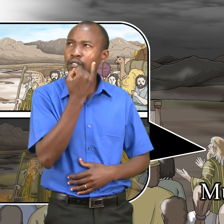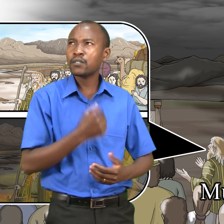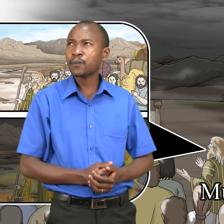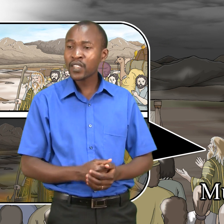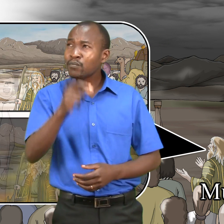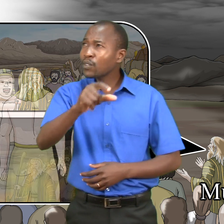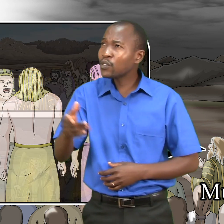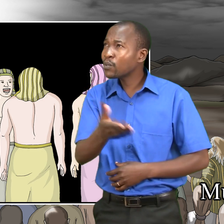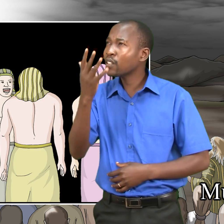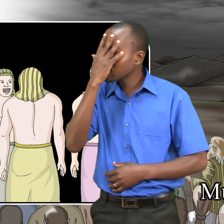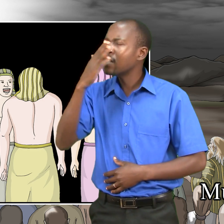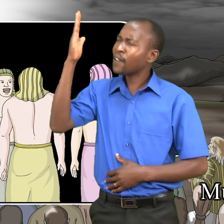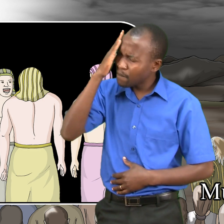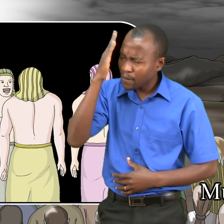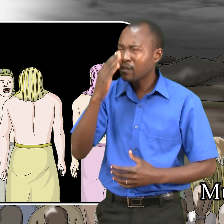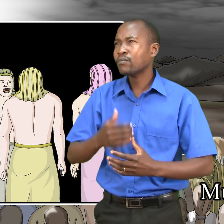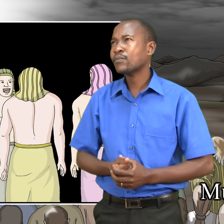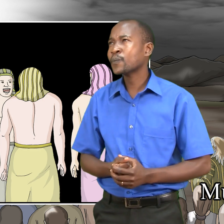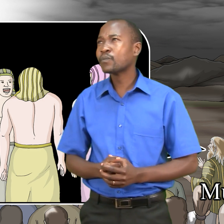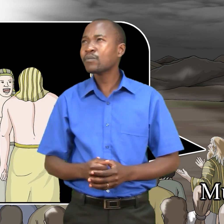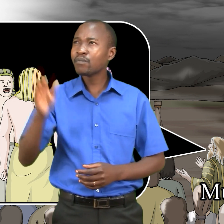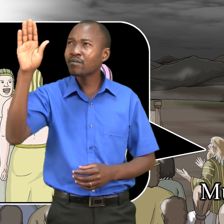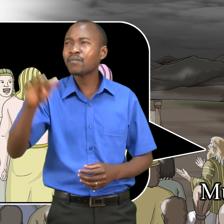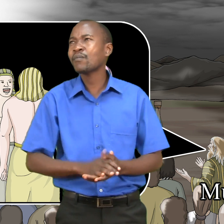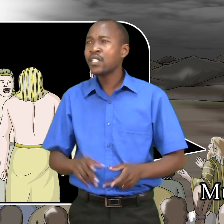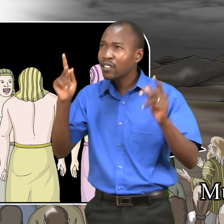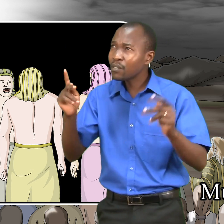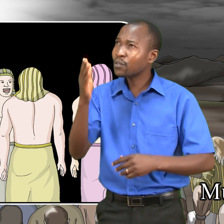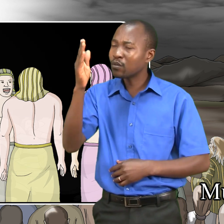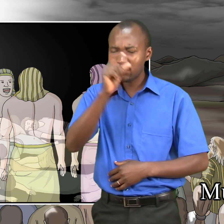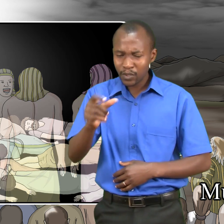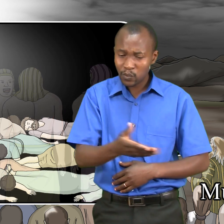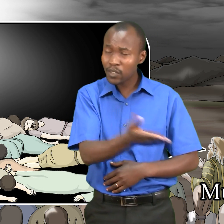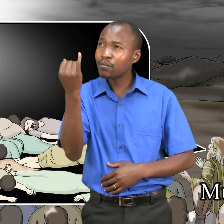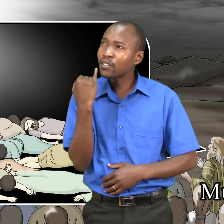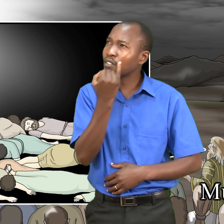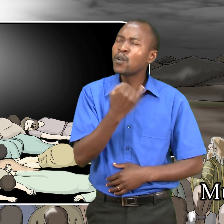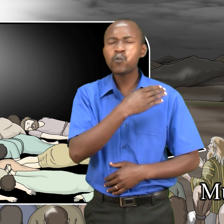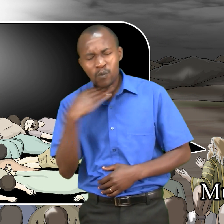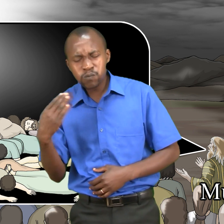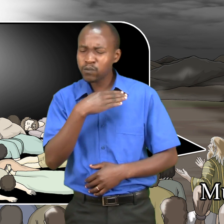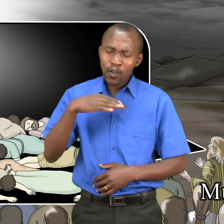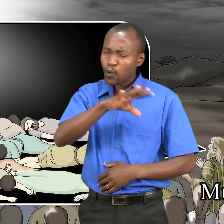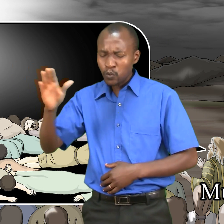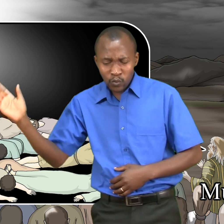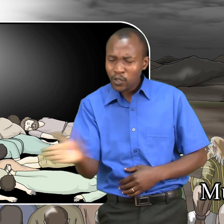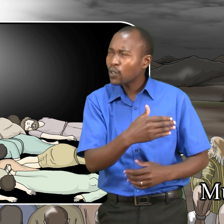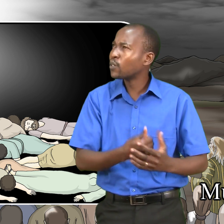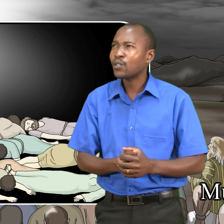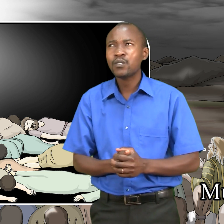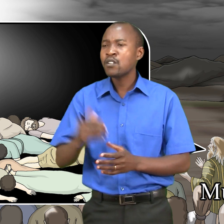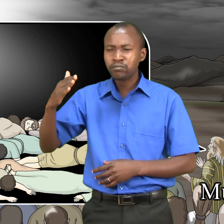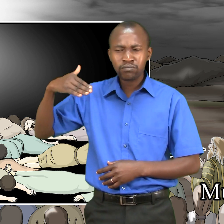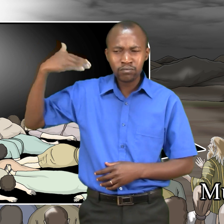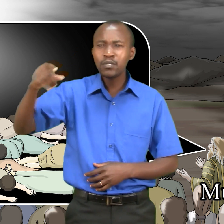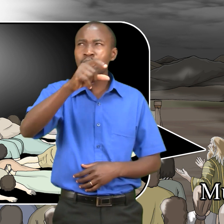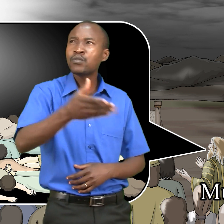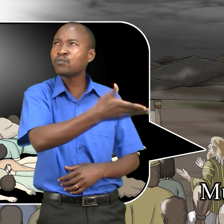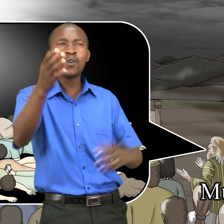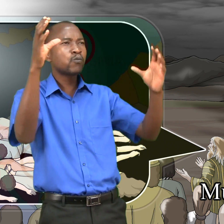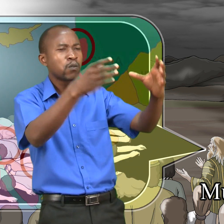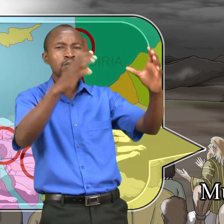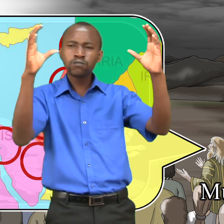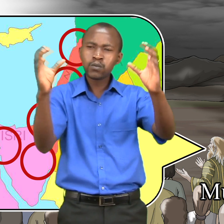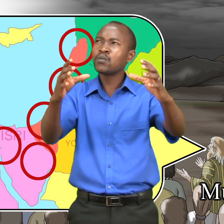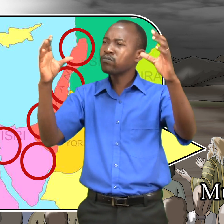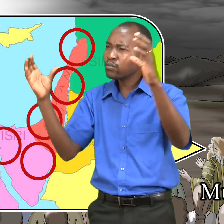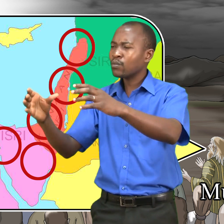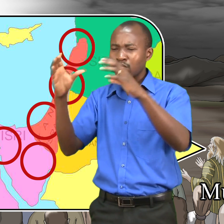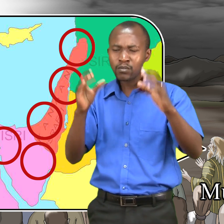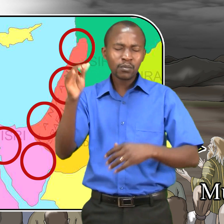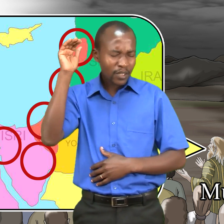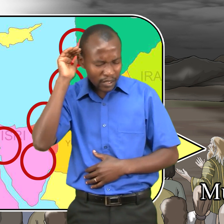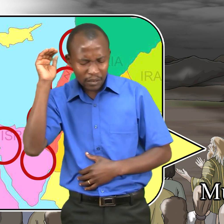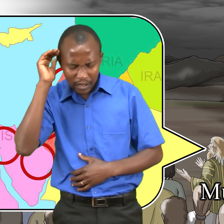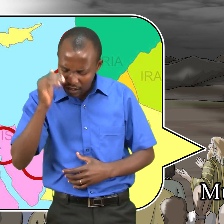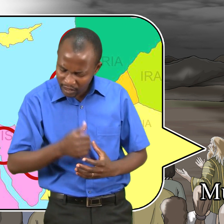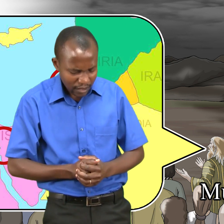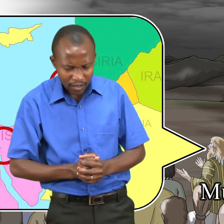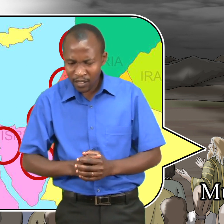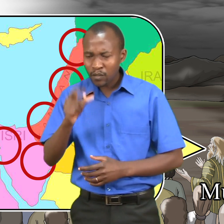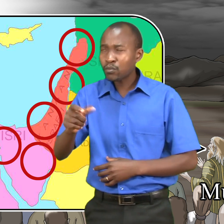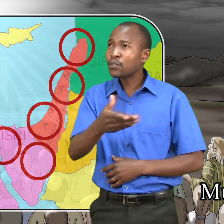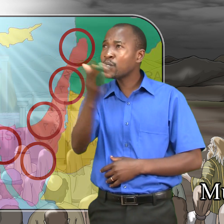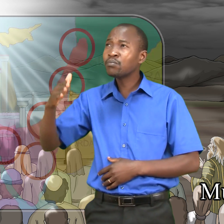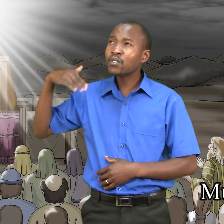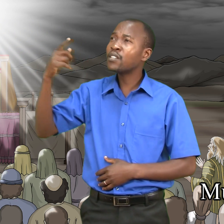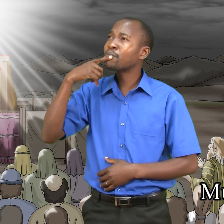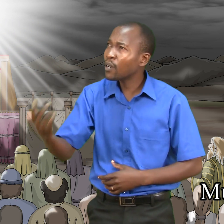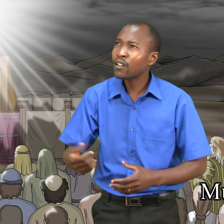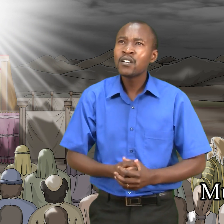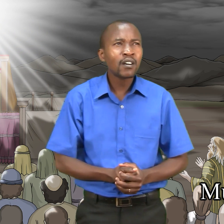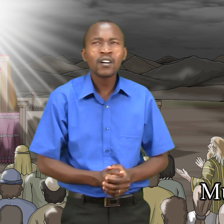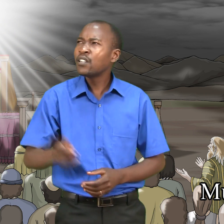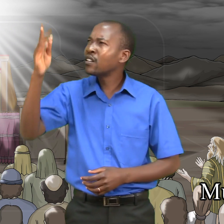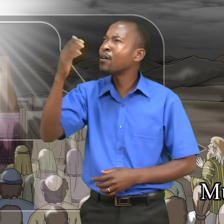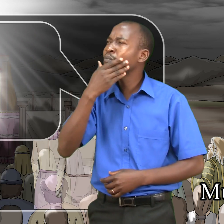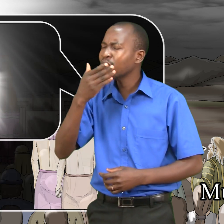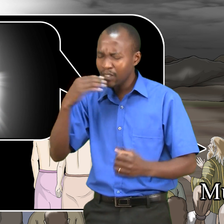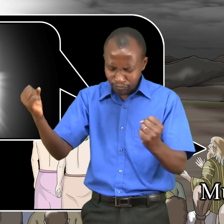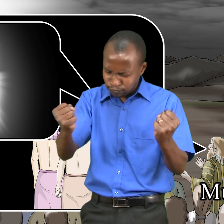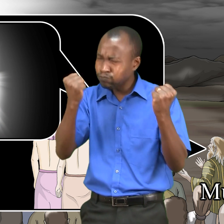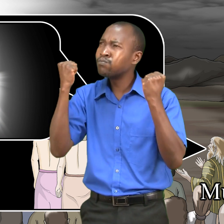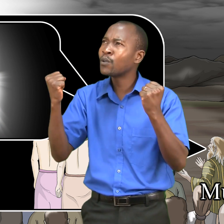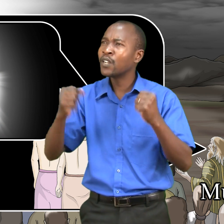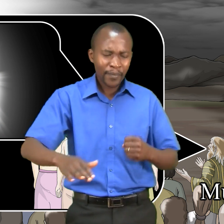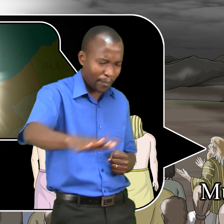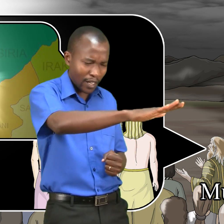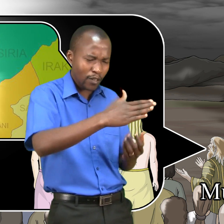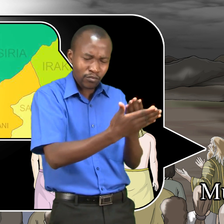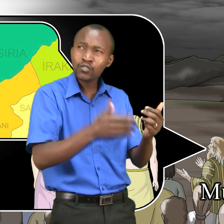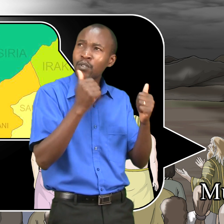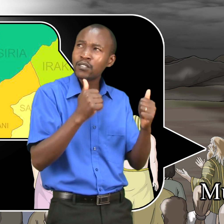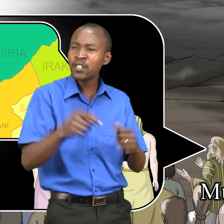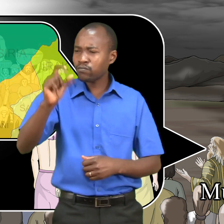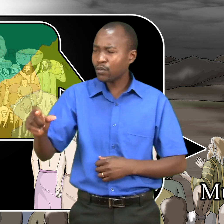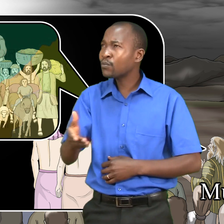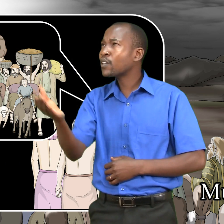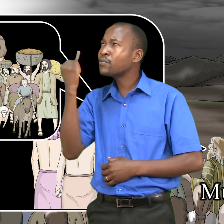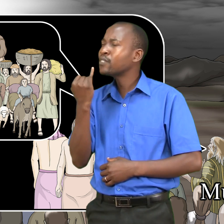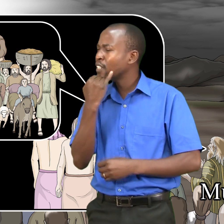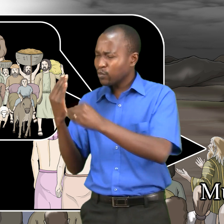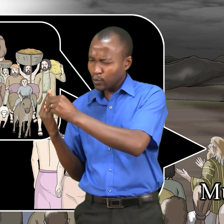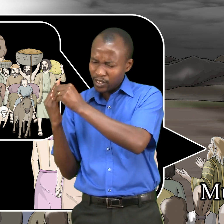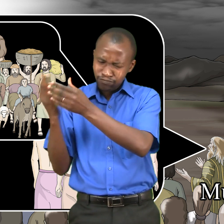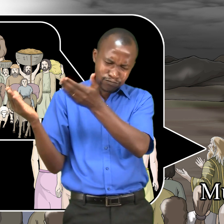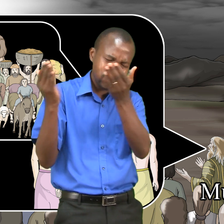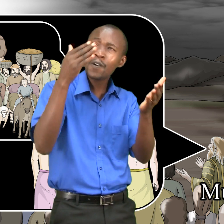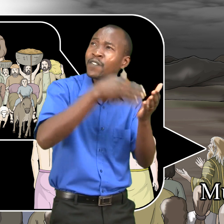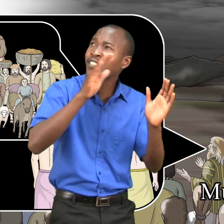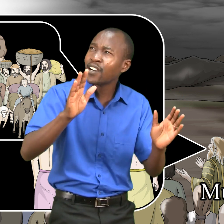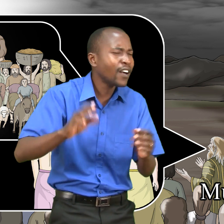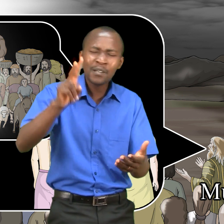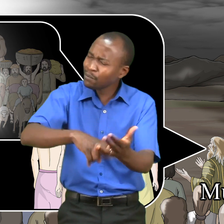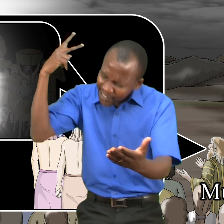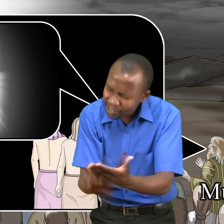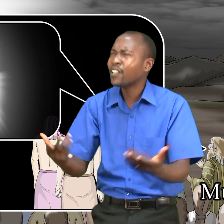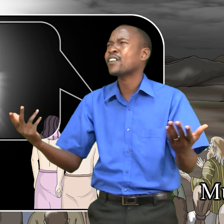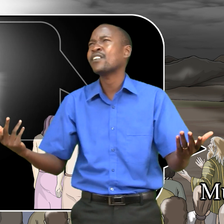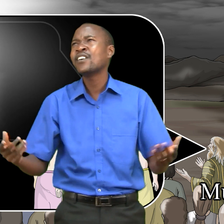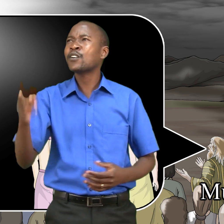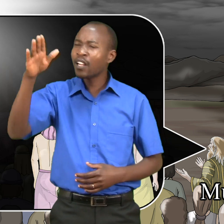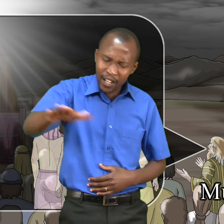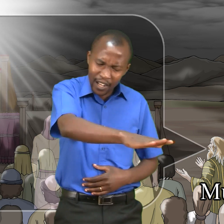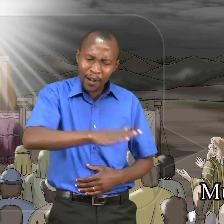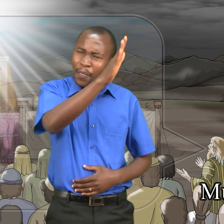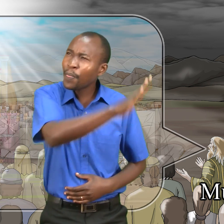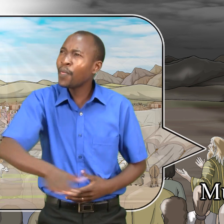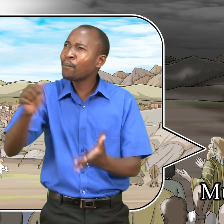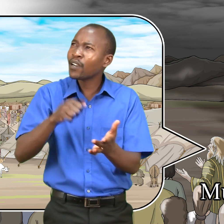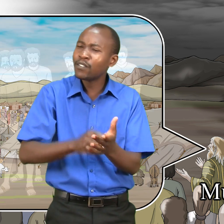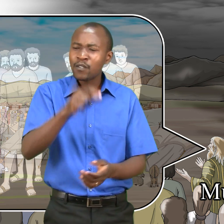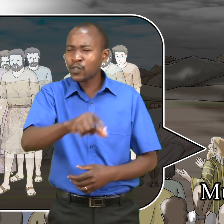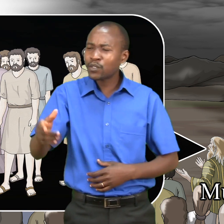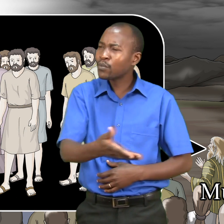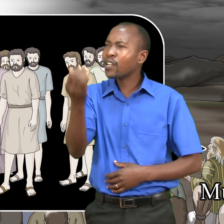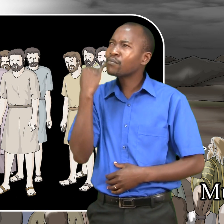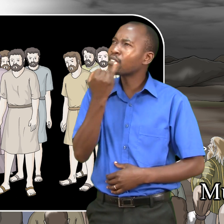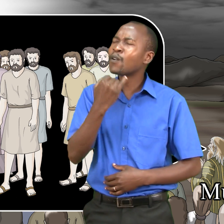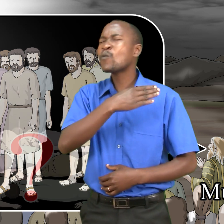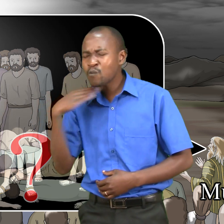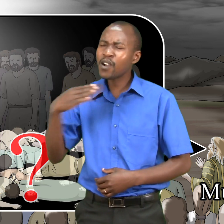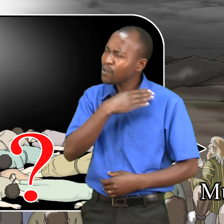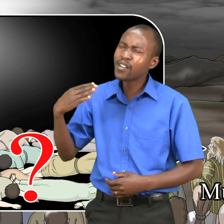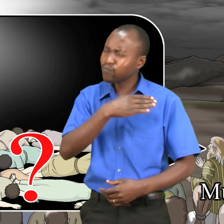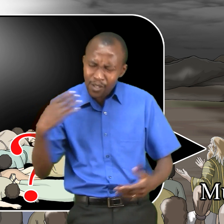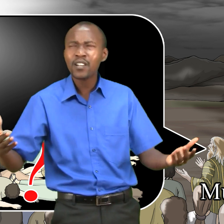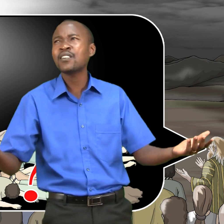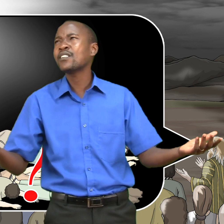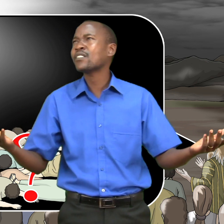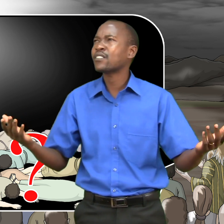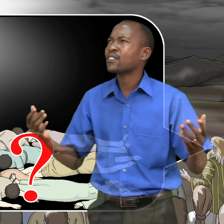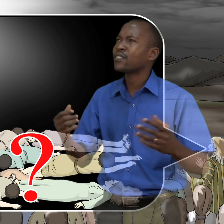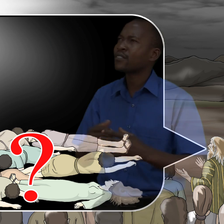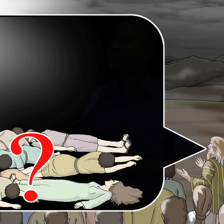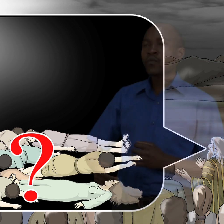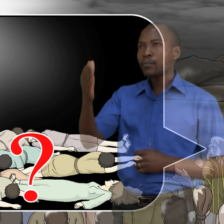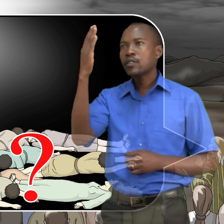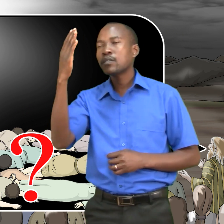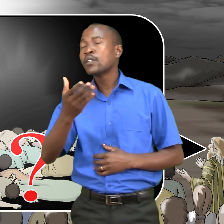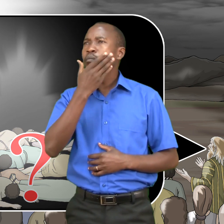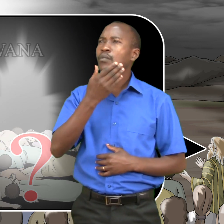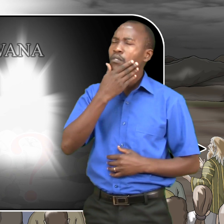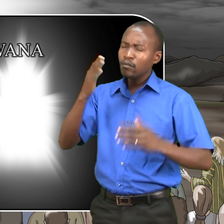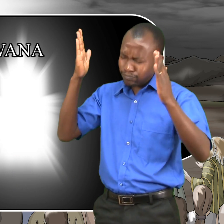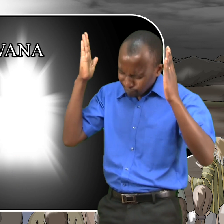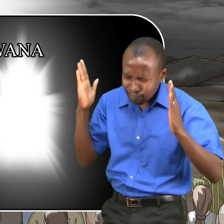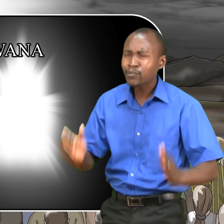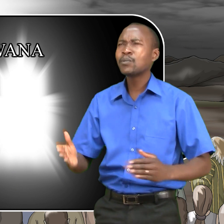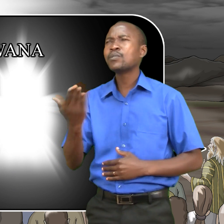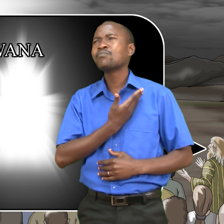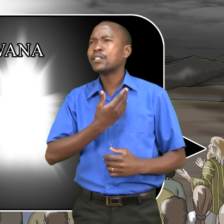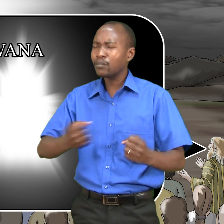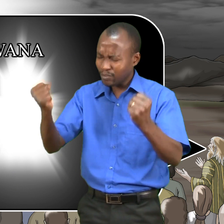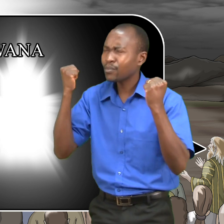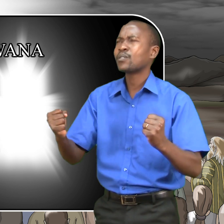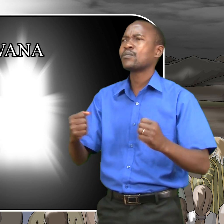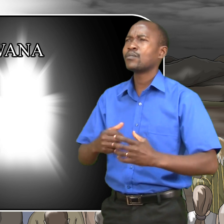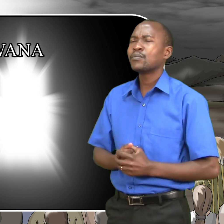If You kill this people as one man, the nations who have heard of Your fame will say, ‘Because the LORD was unable to bring this people into the land He swore to give them, He has slaughtered them in the wilderness.’